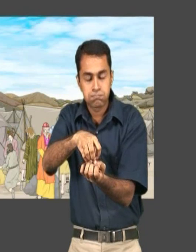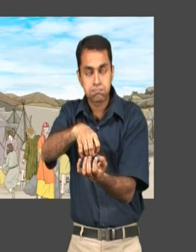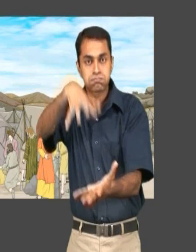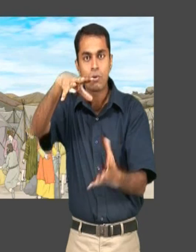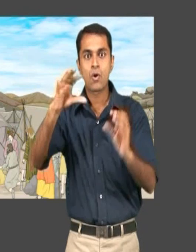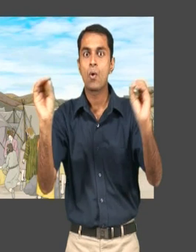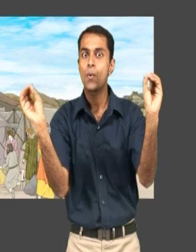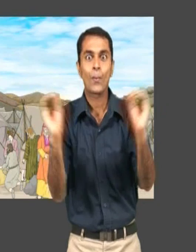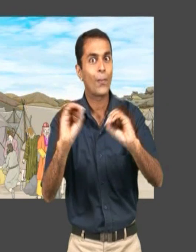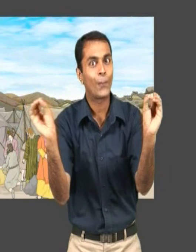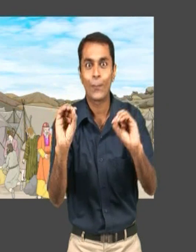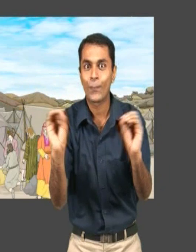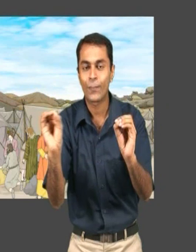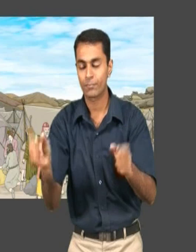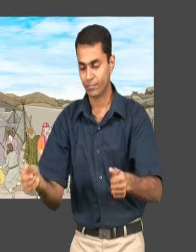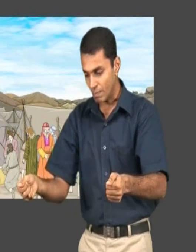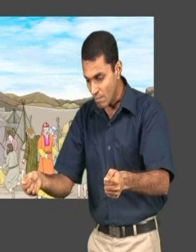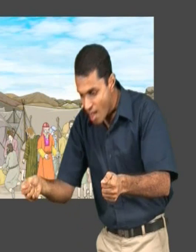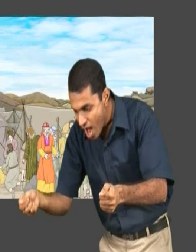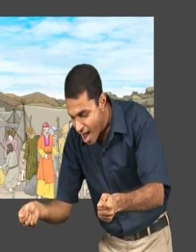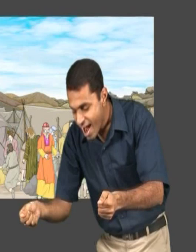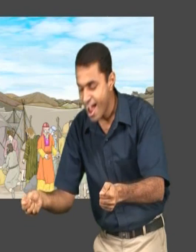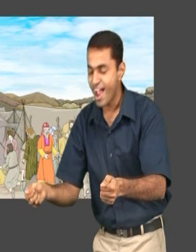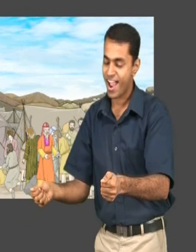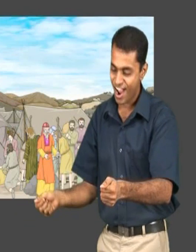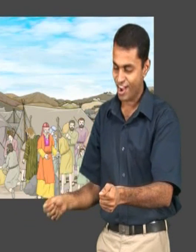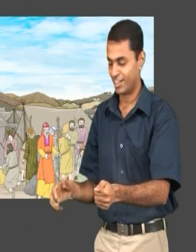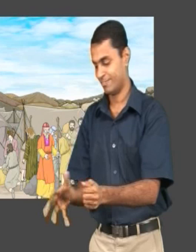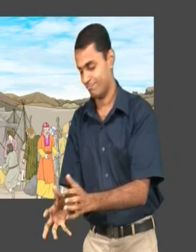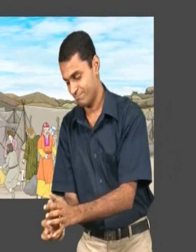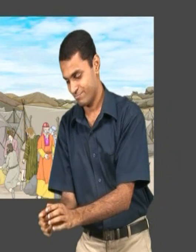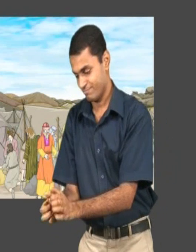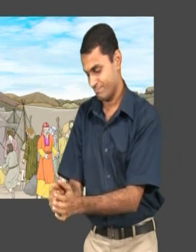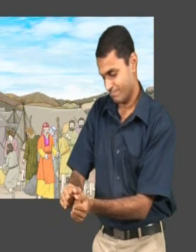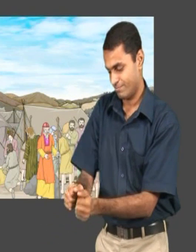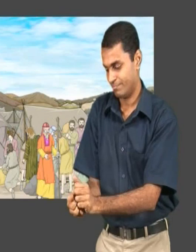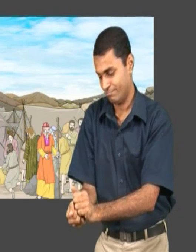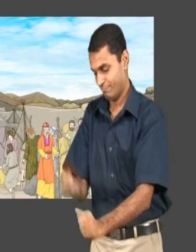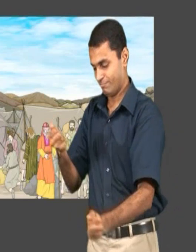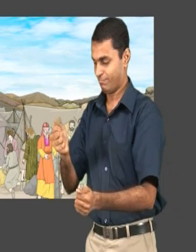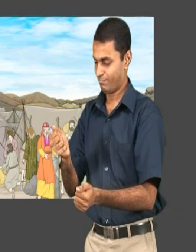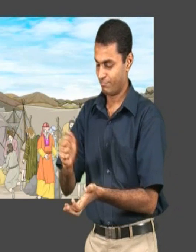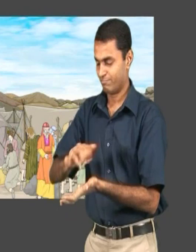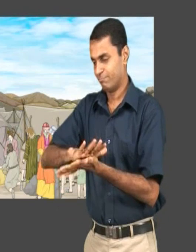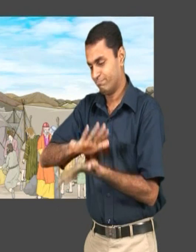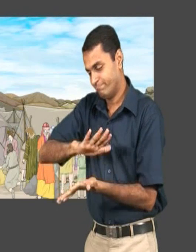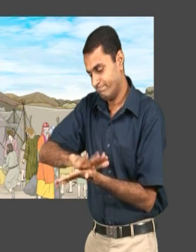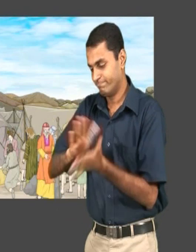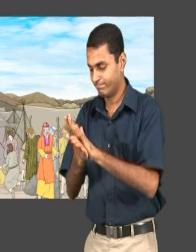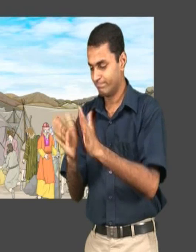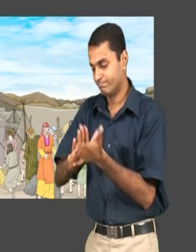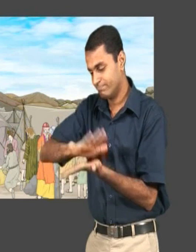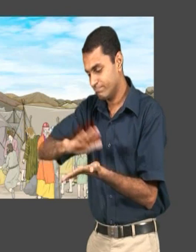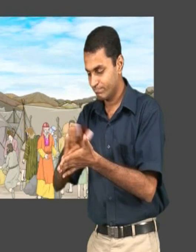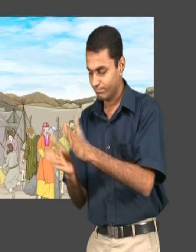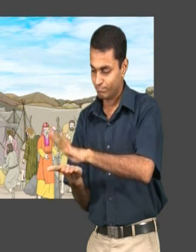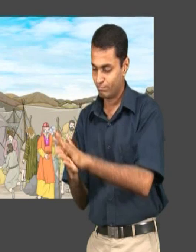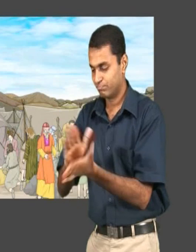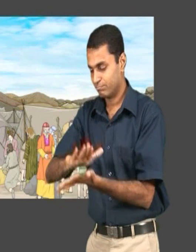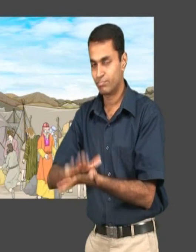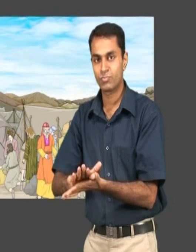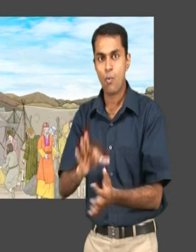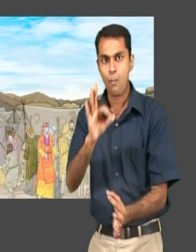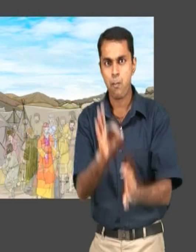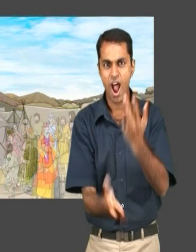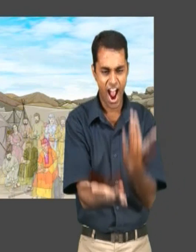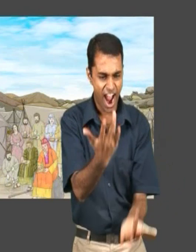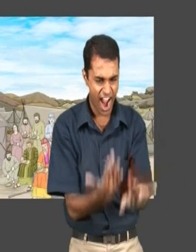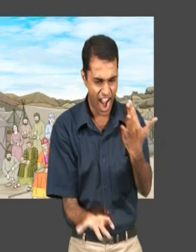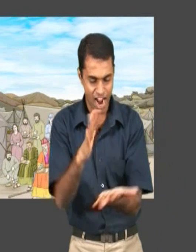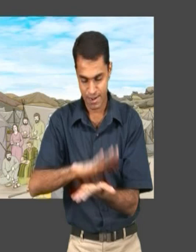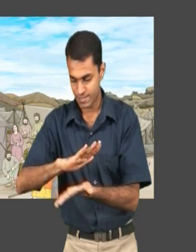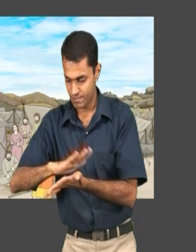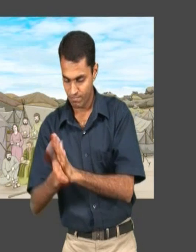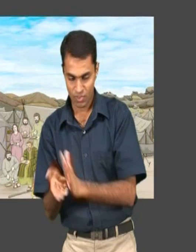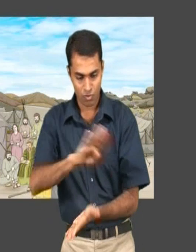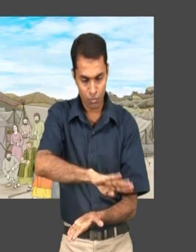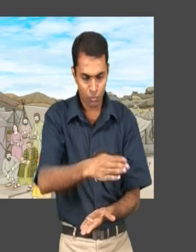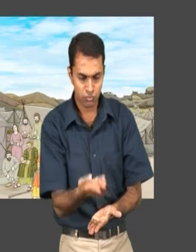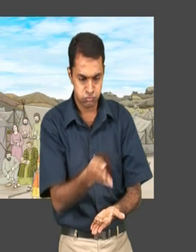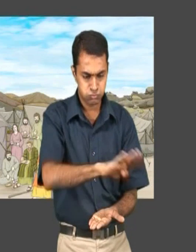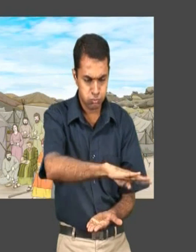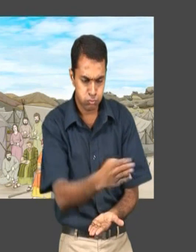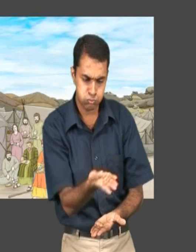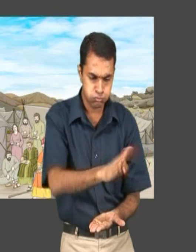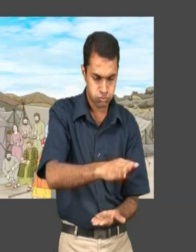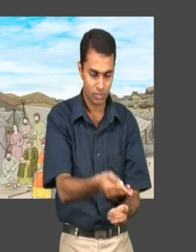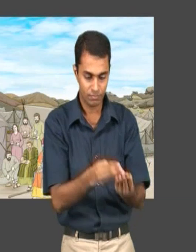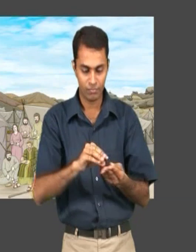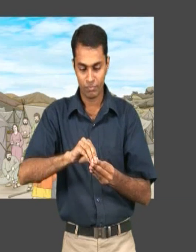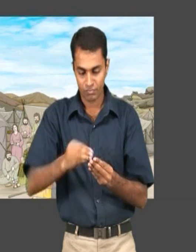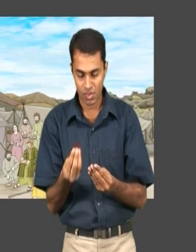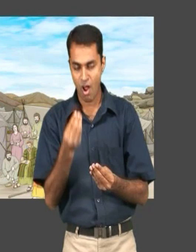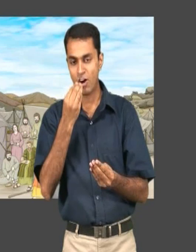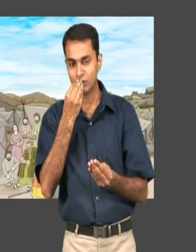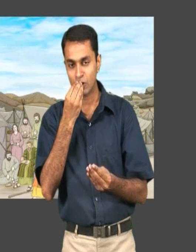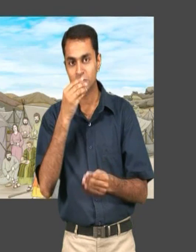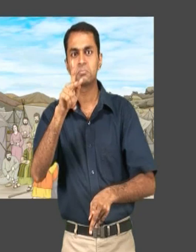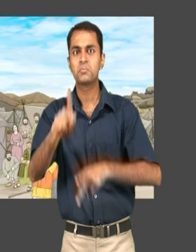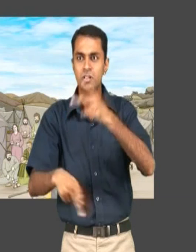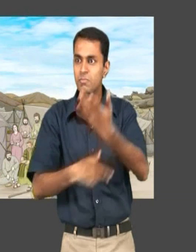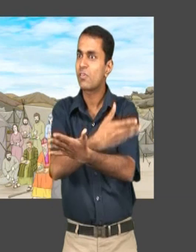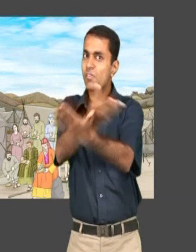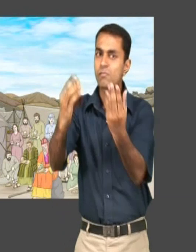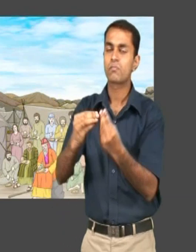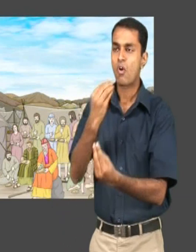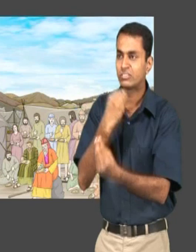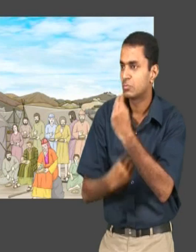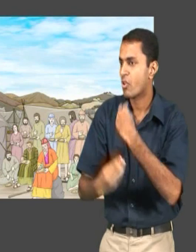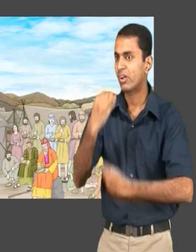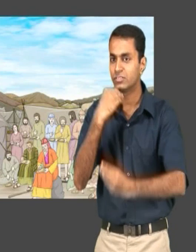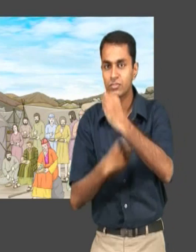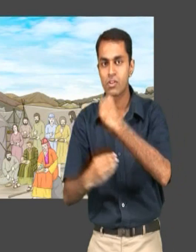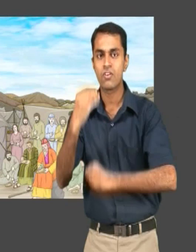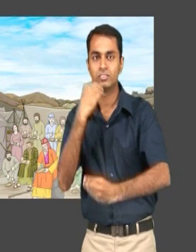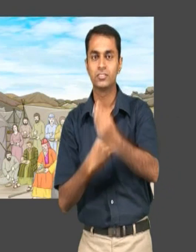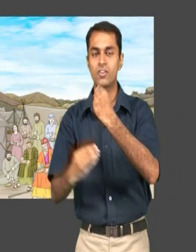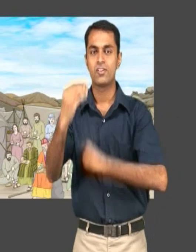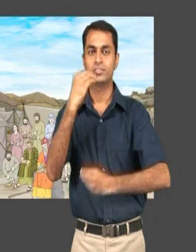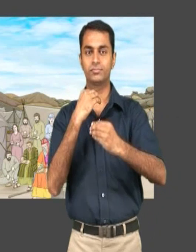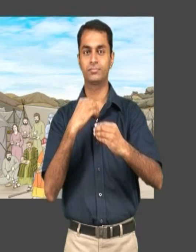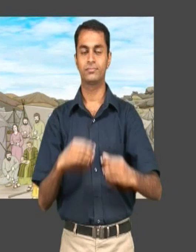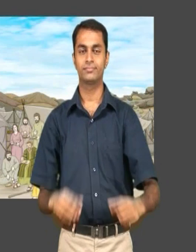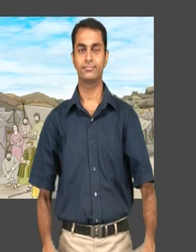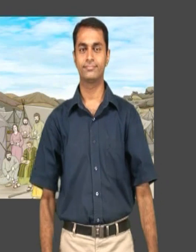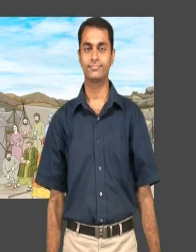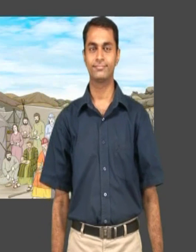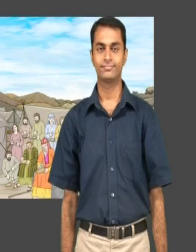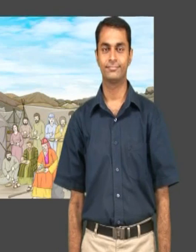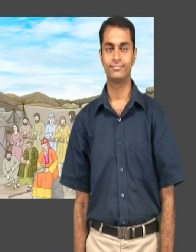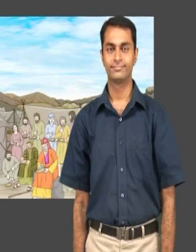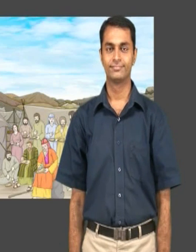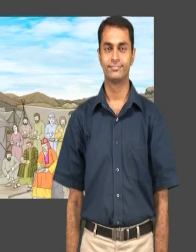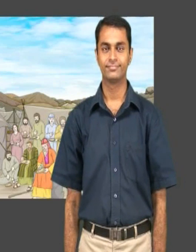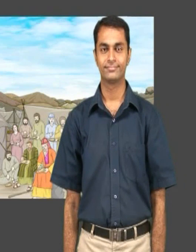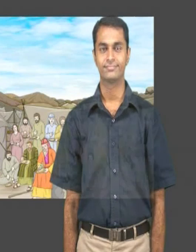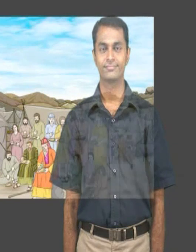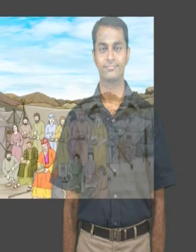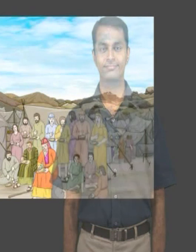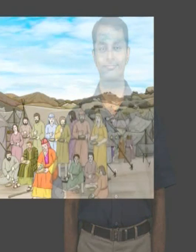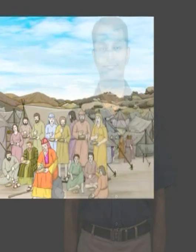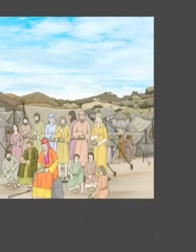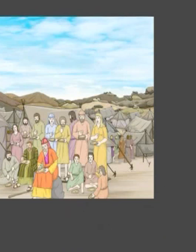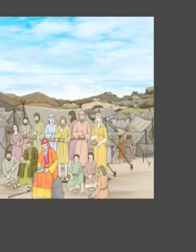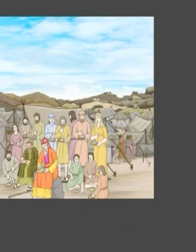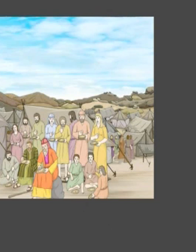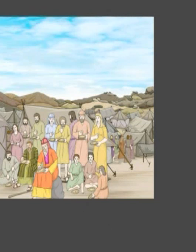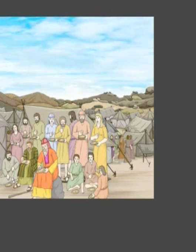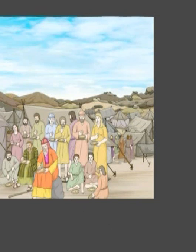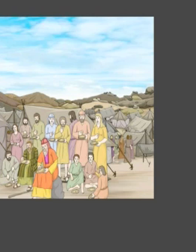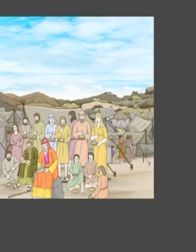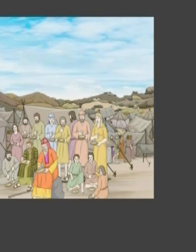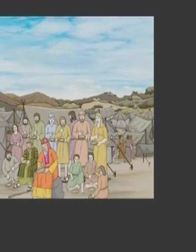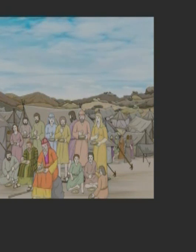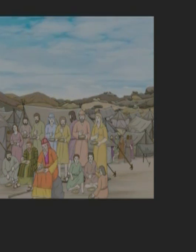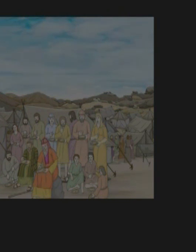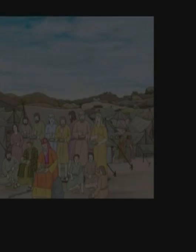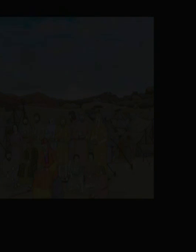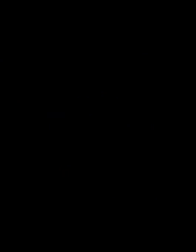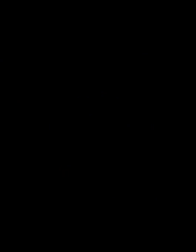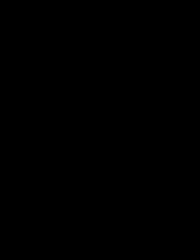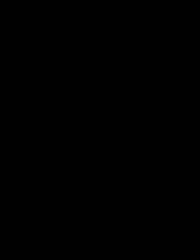At the end of the 430 years, to the very day, all the LORD’s divisions went out of the land of Egypt.